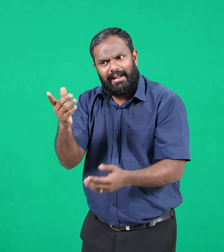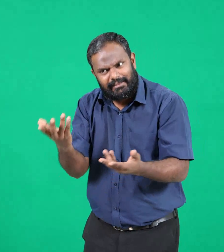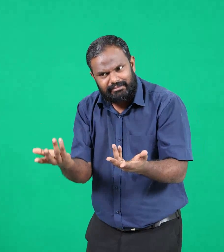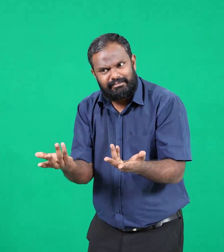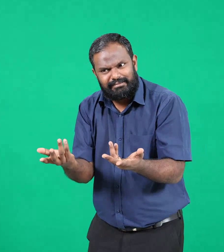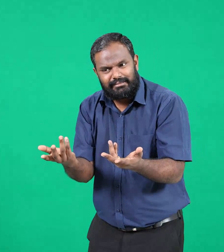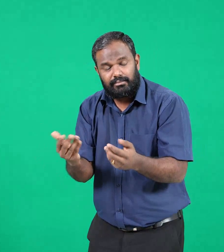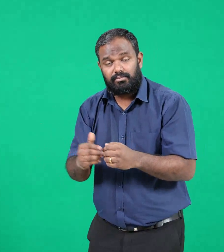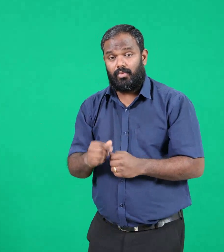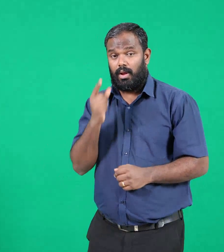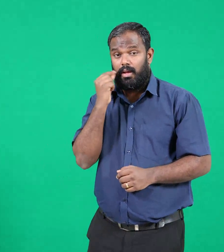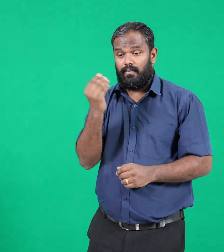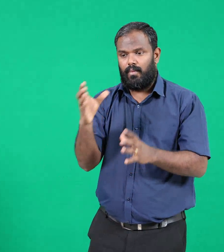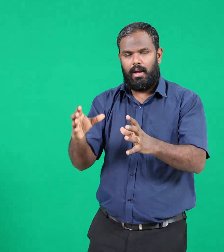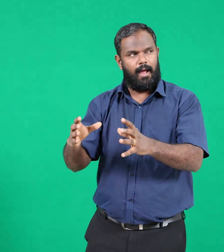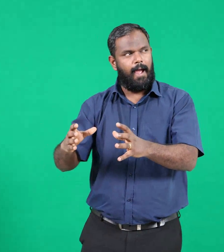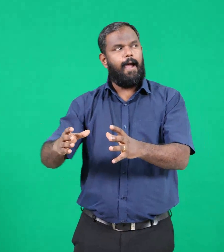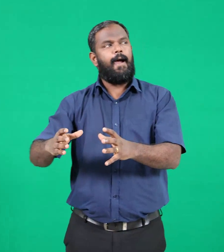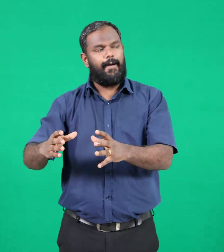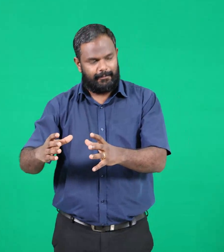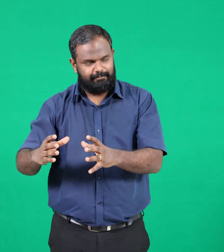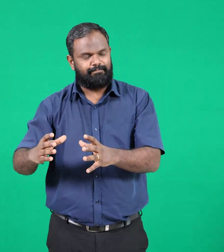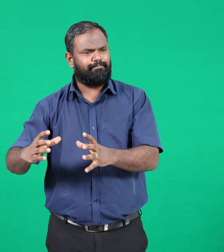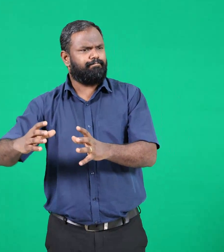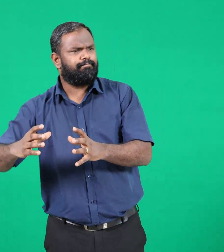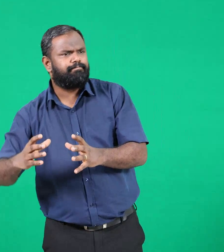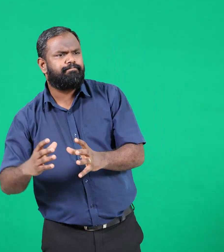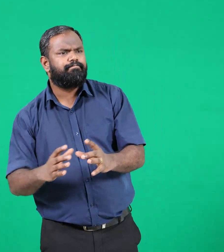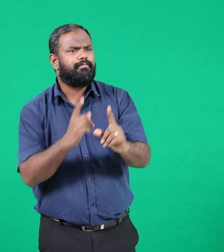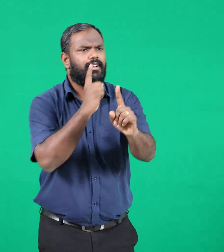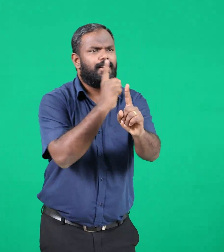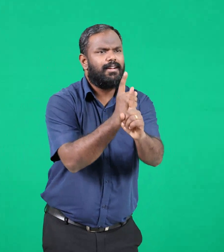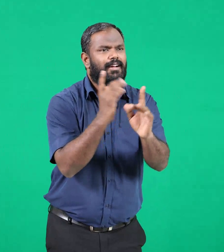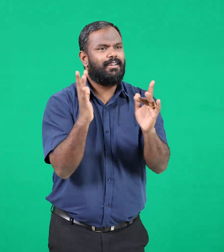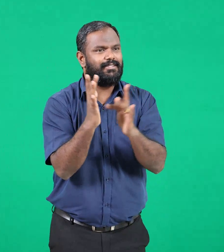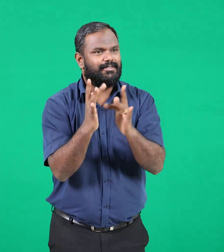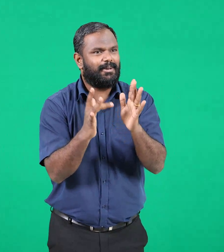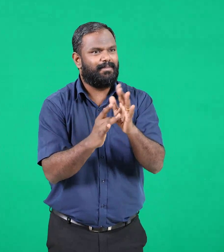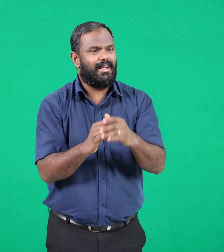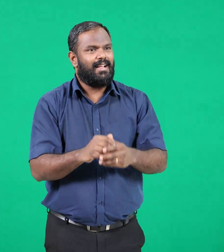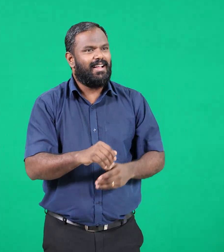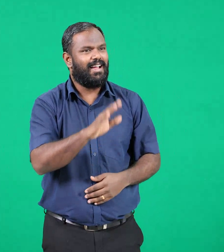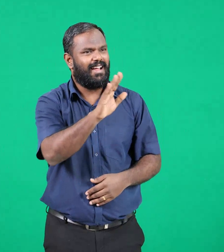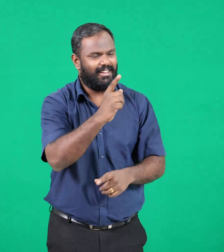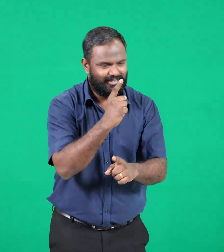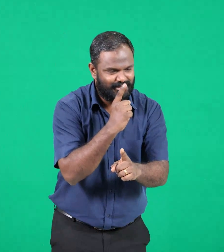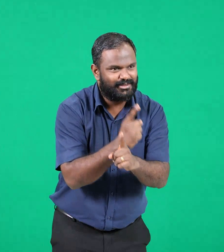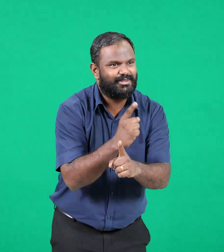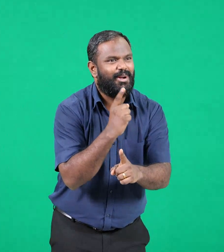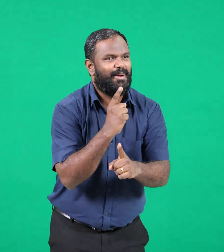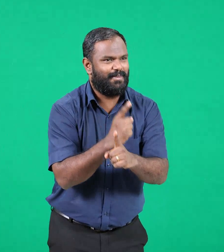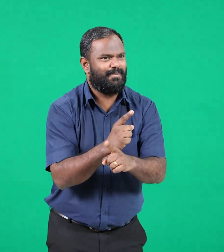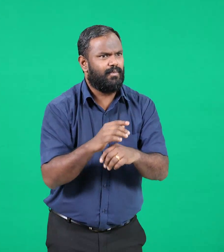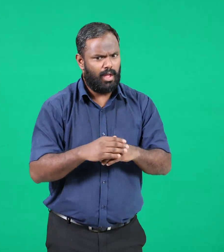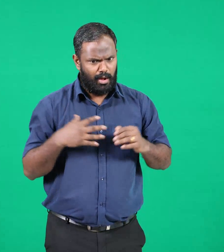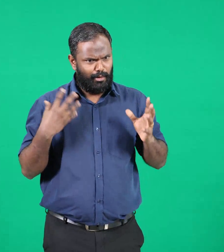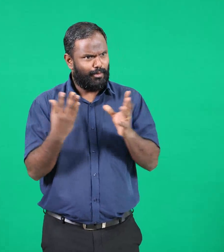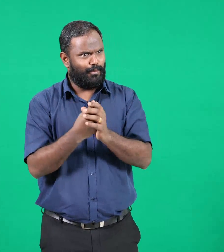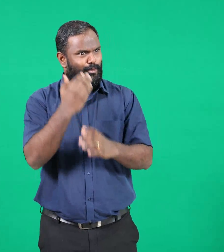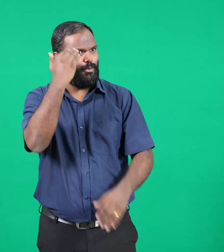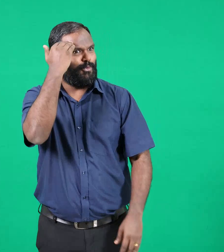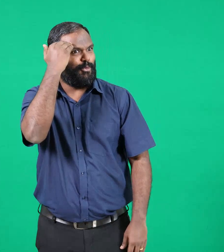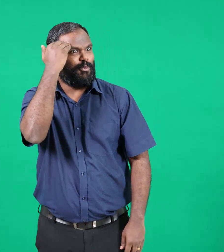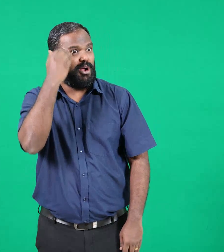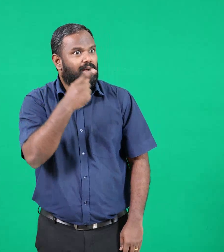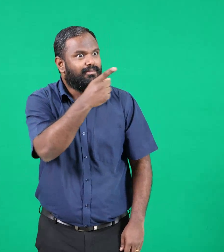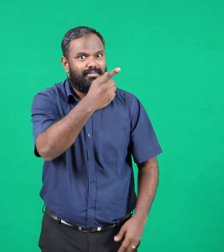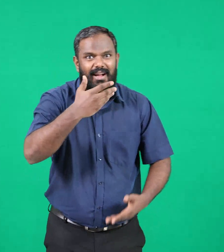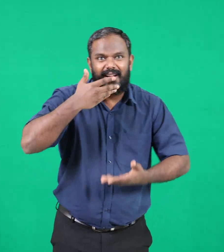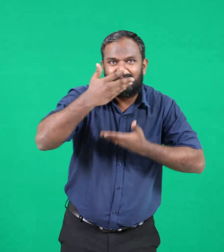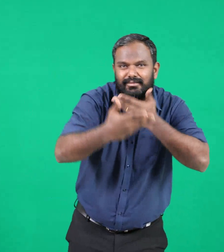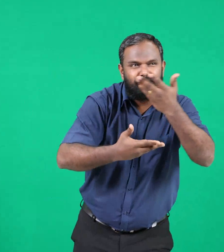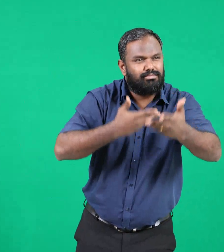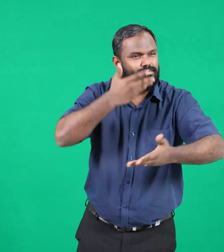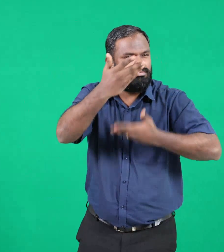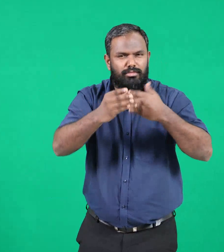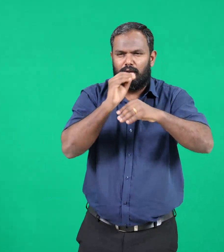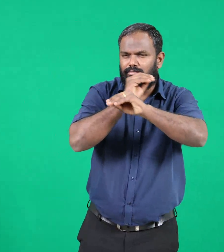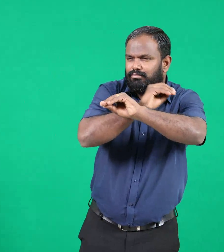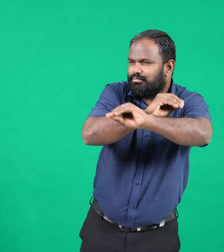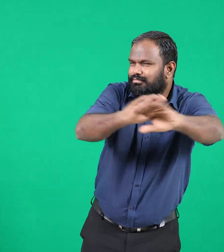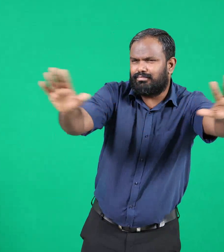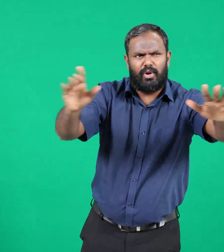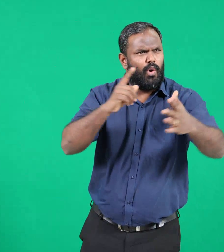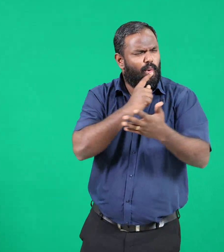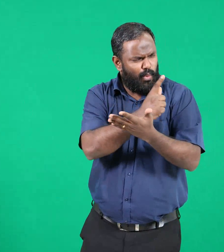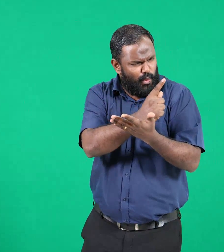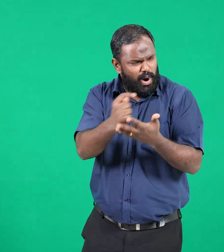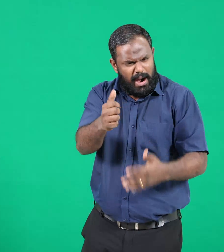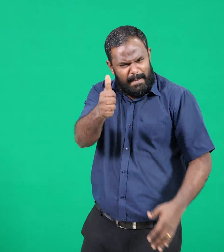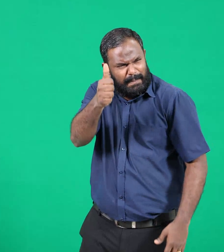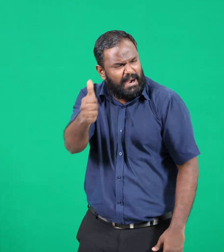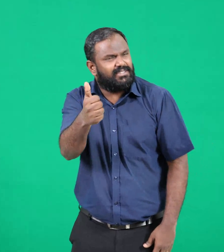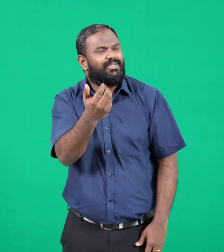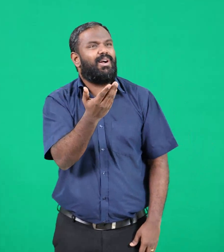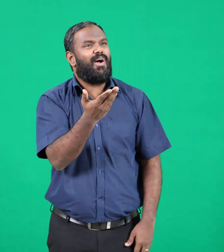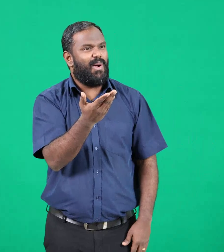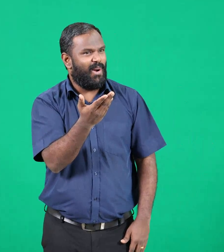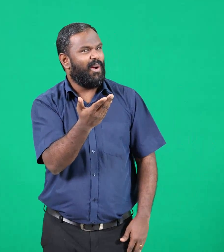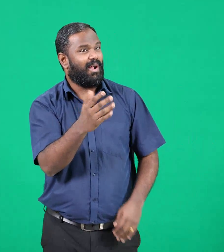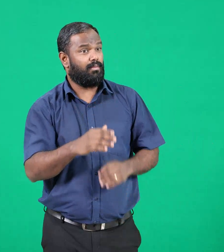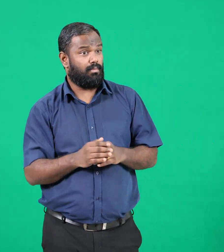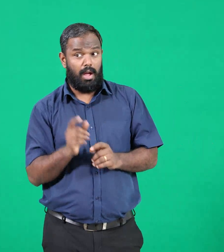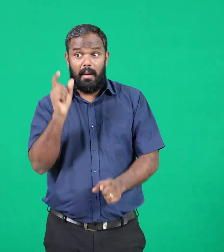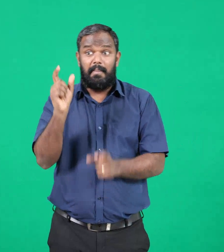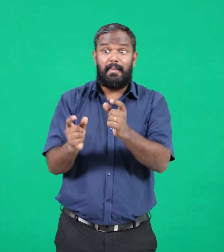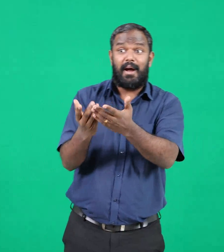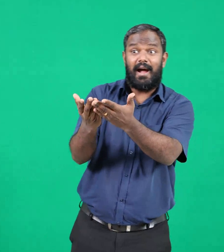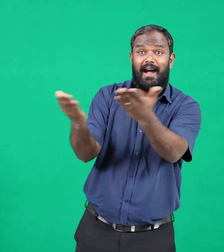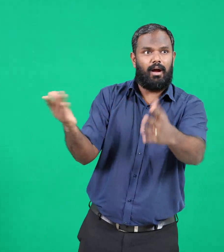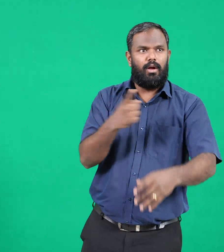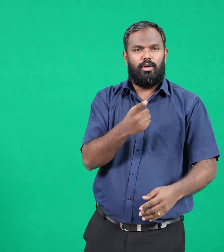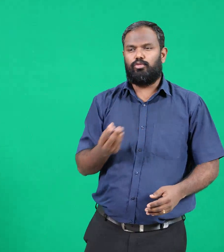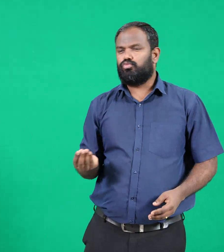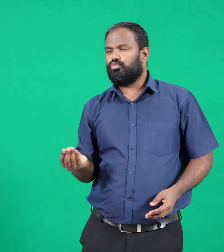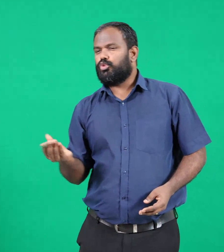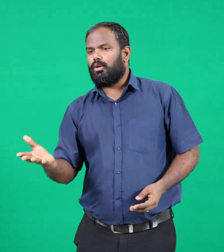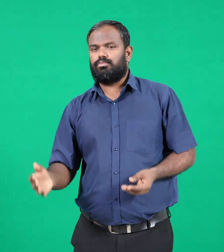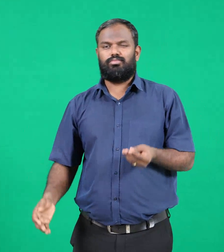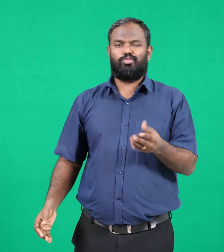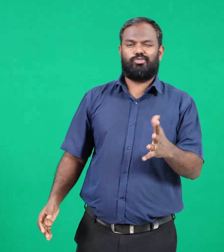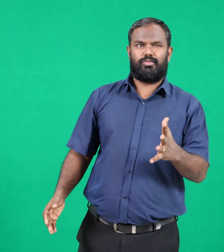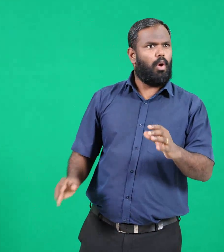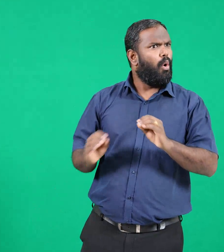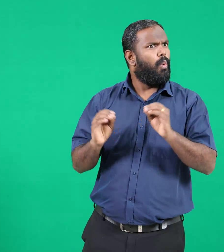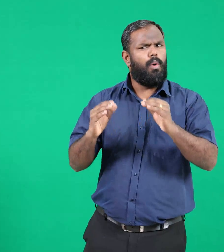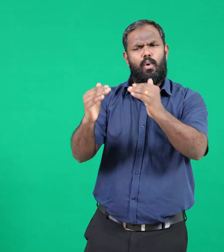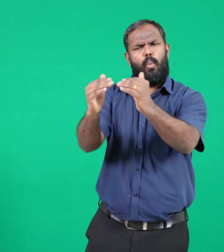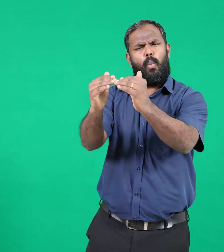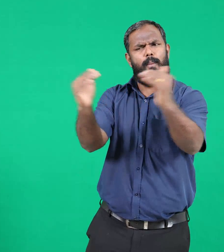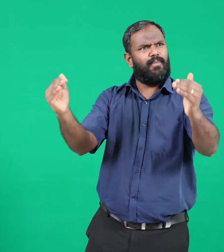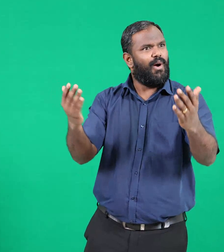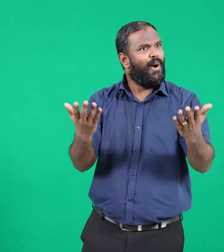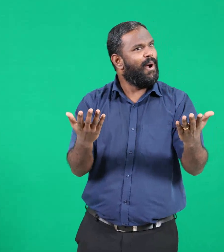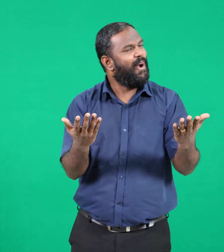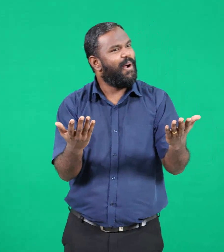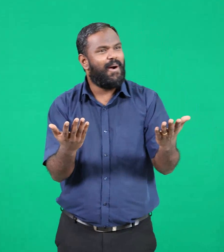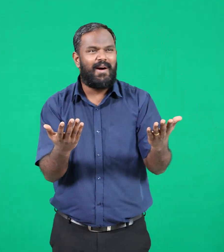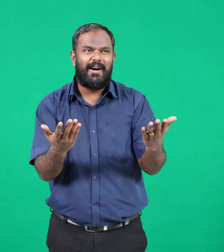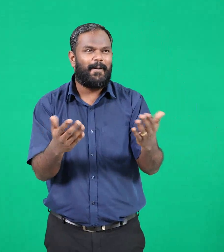"Teacher," they inquired, "we know that You speak and teach correctly.